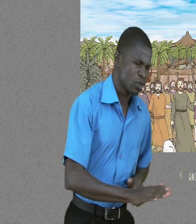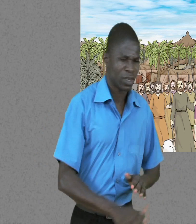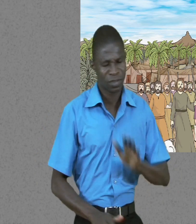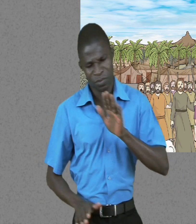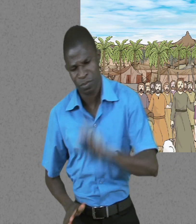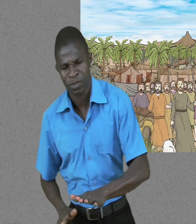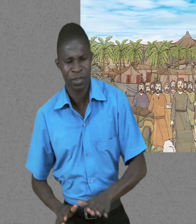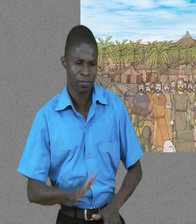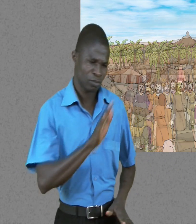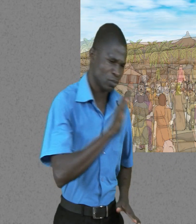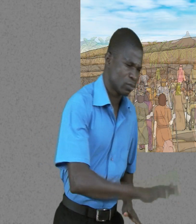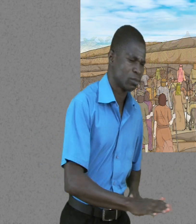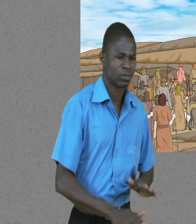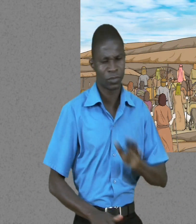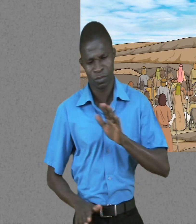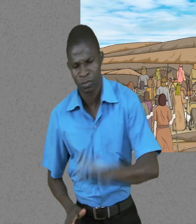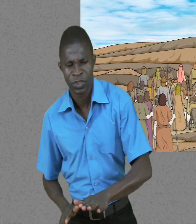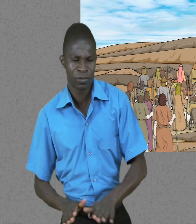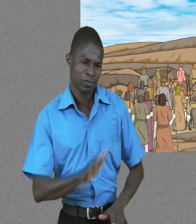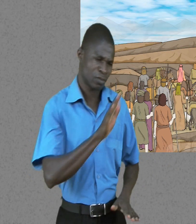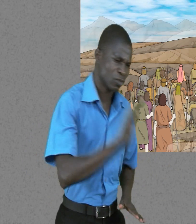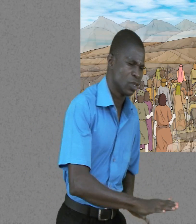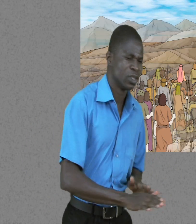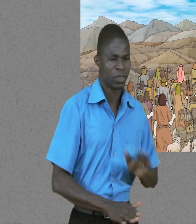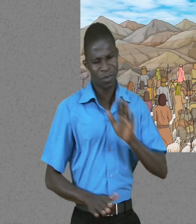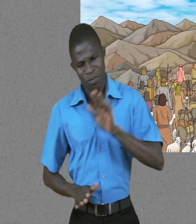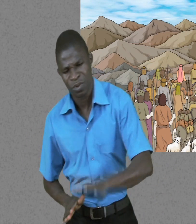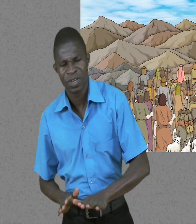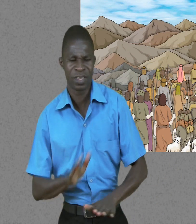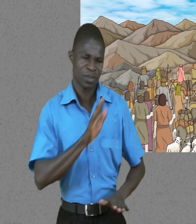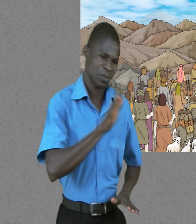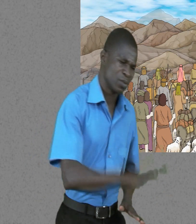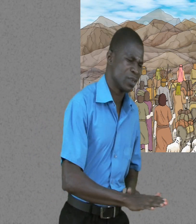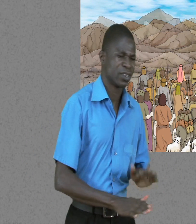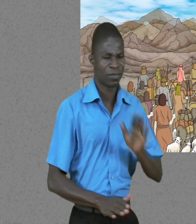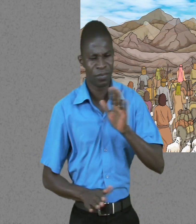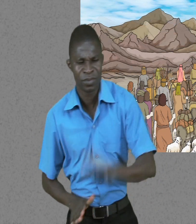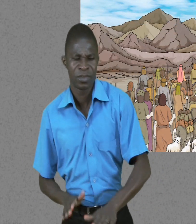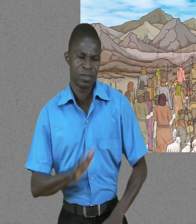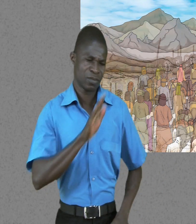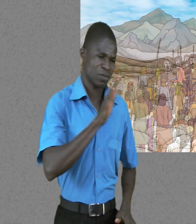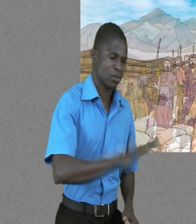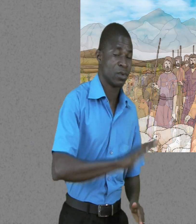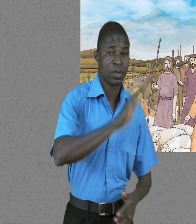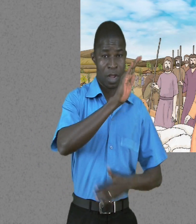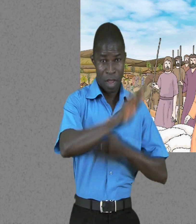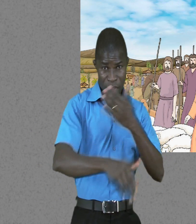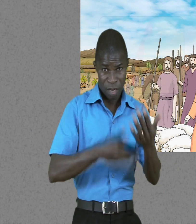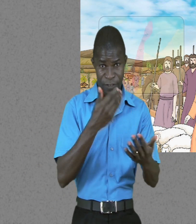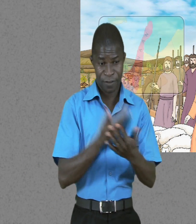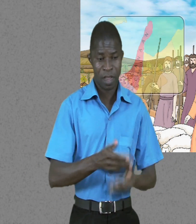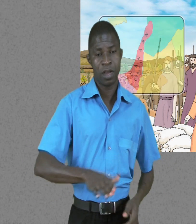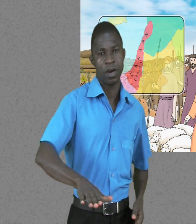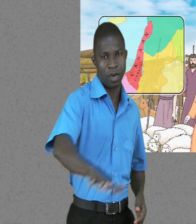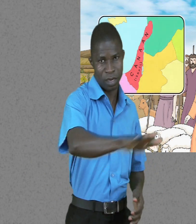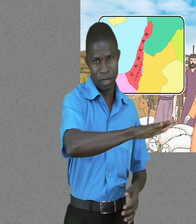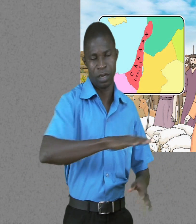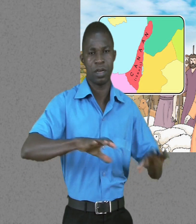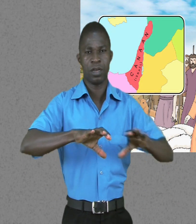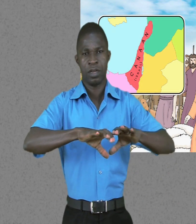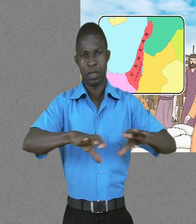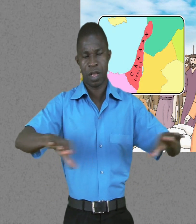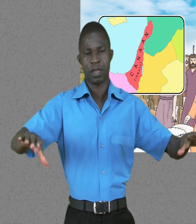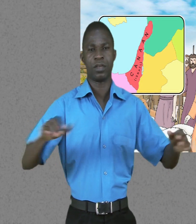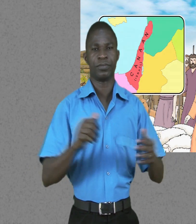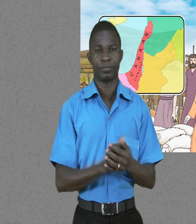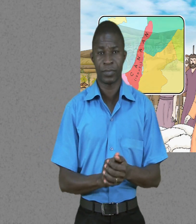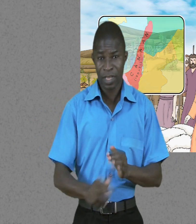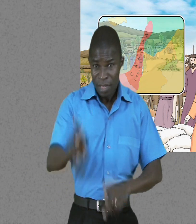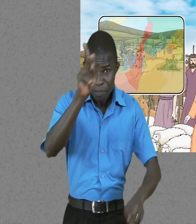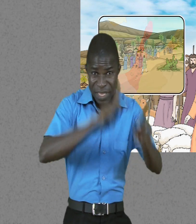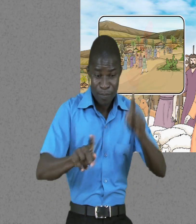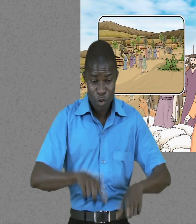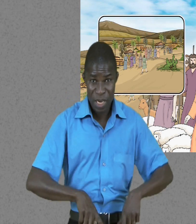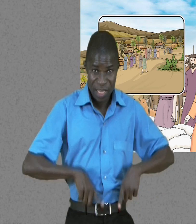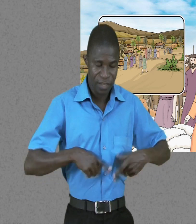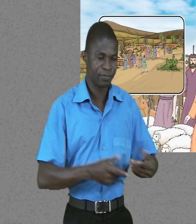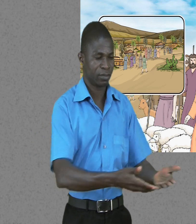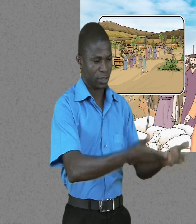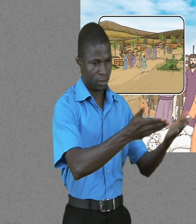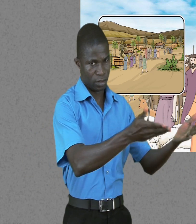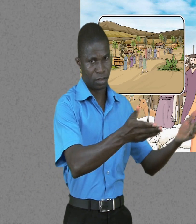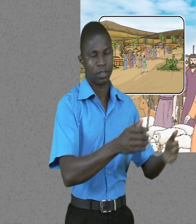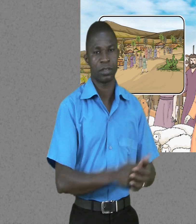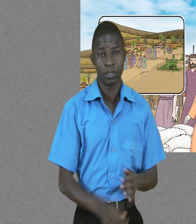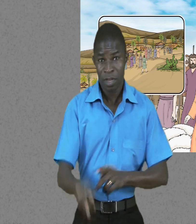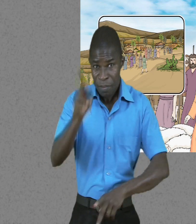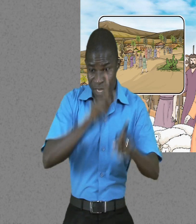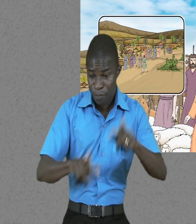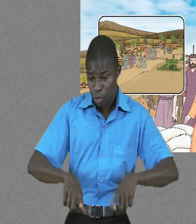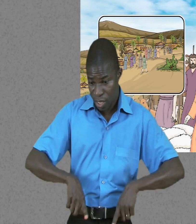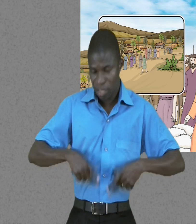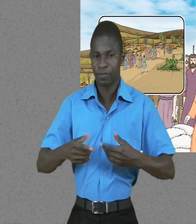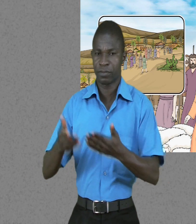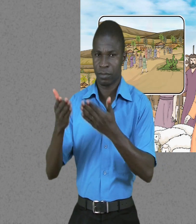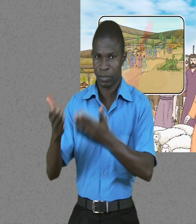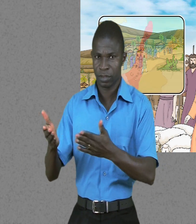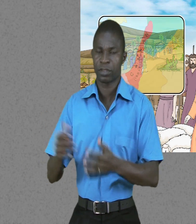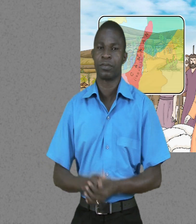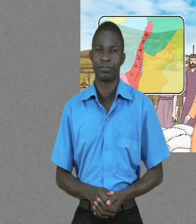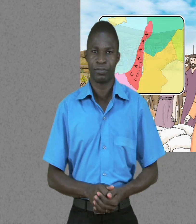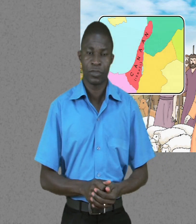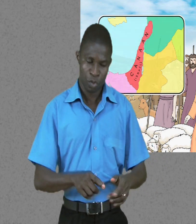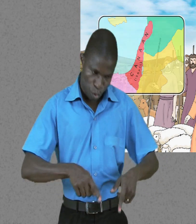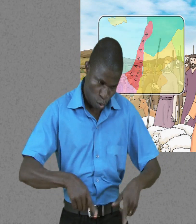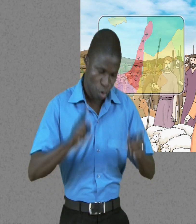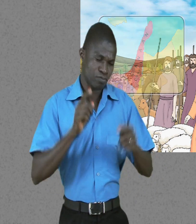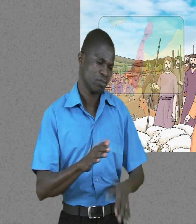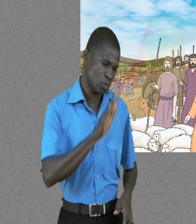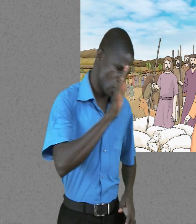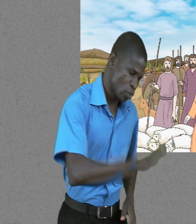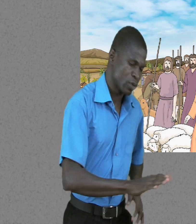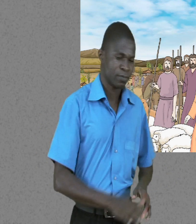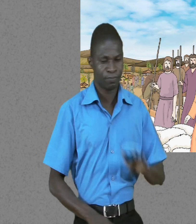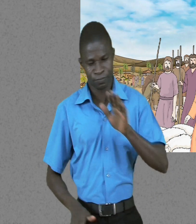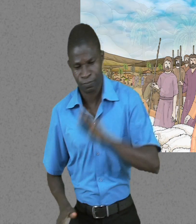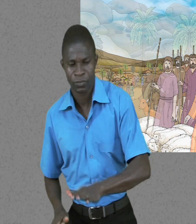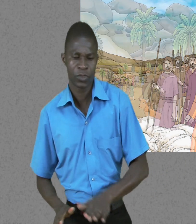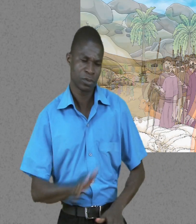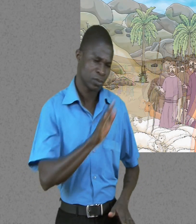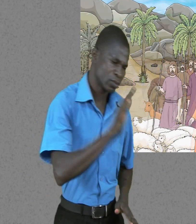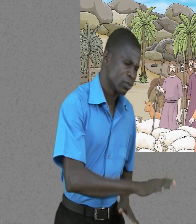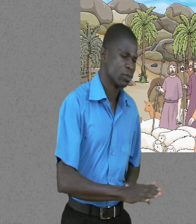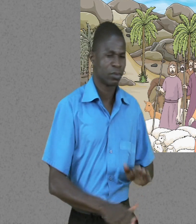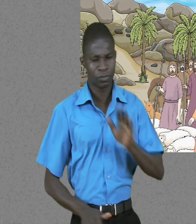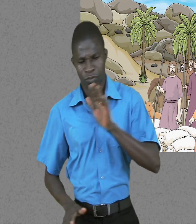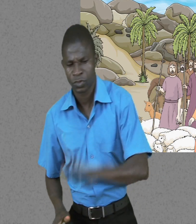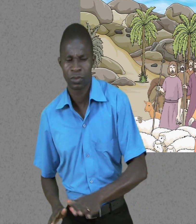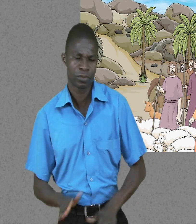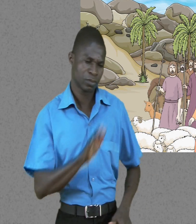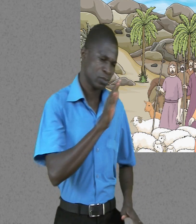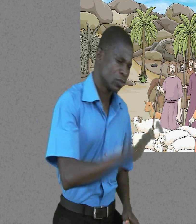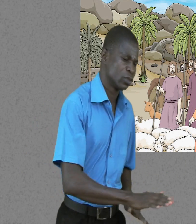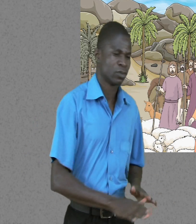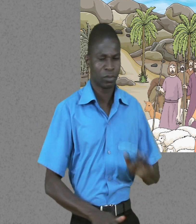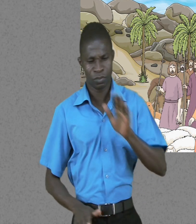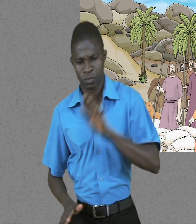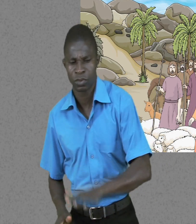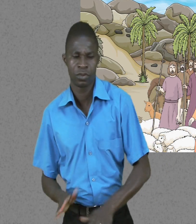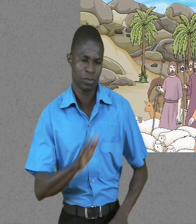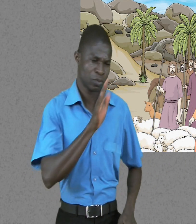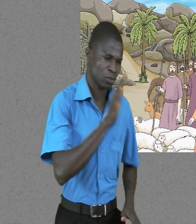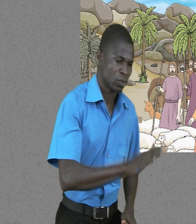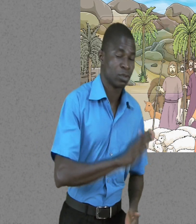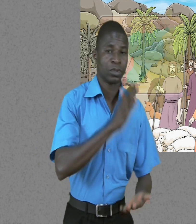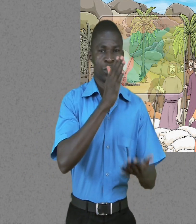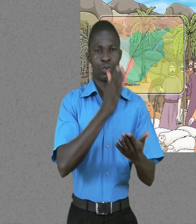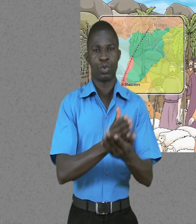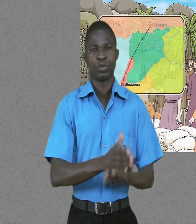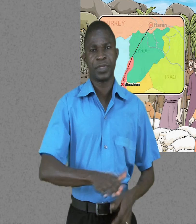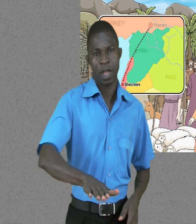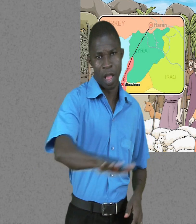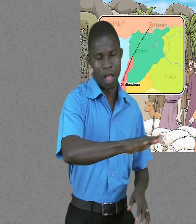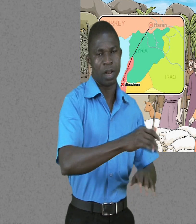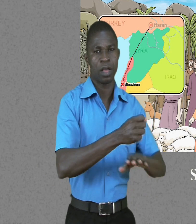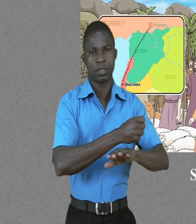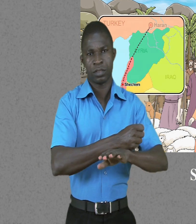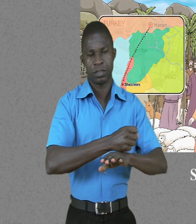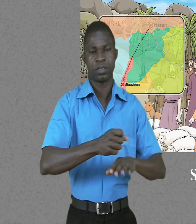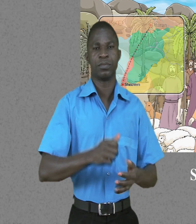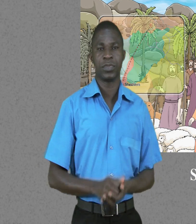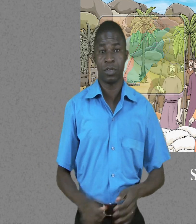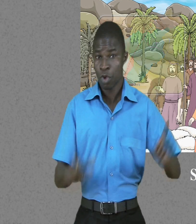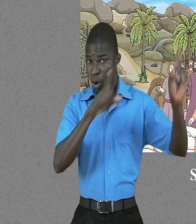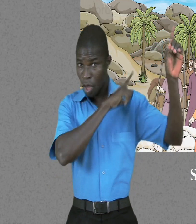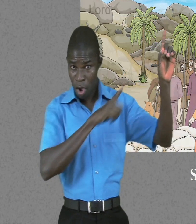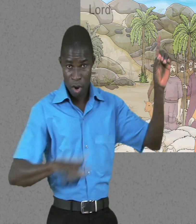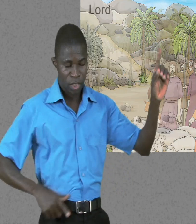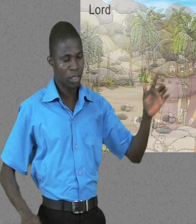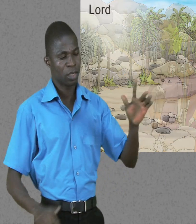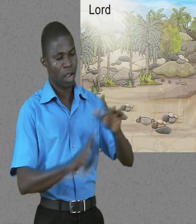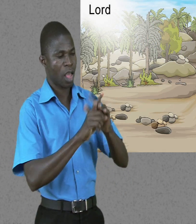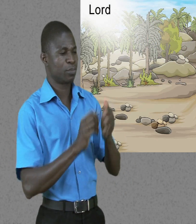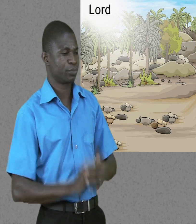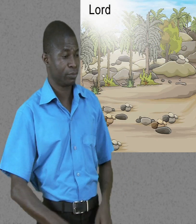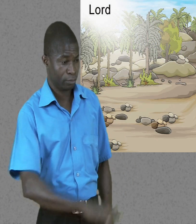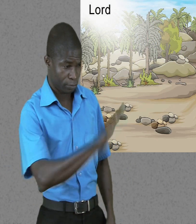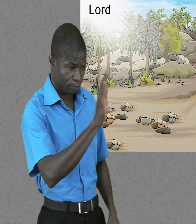When they came to the land of Canaan, Abram traveled through the land as far as the site of the Oak of Moreh at Shechem. And at that time the Canaanites were in the land.